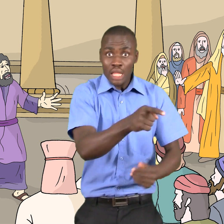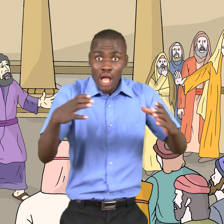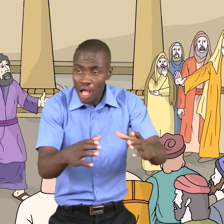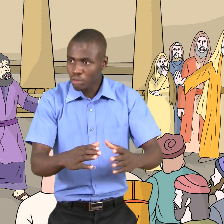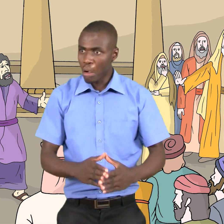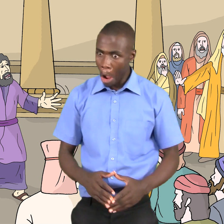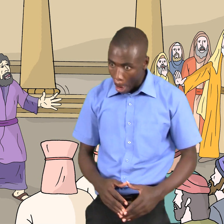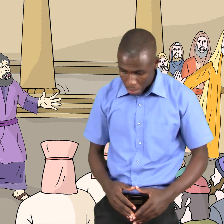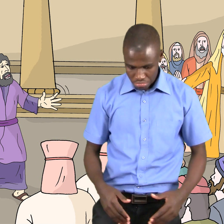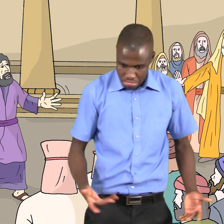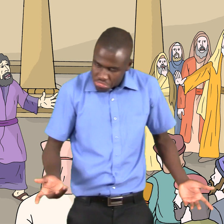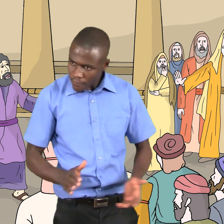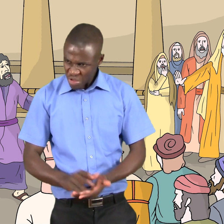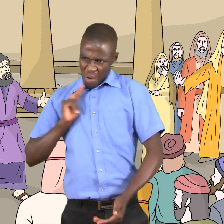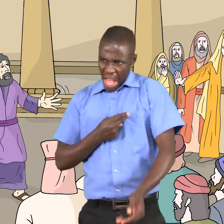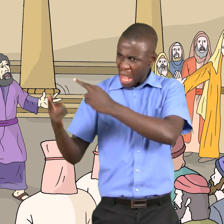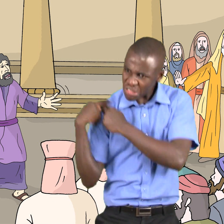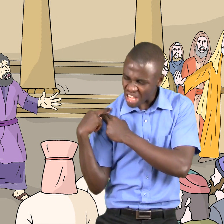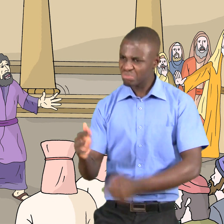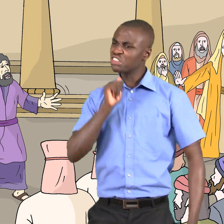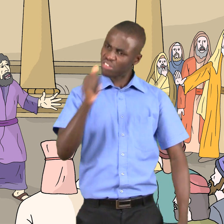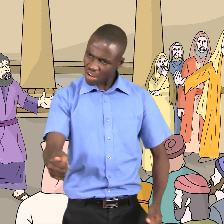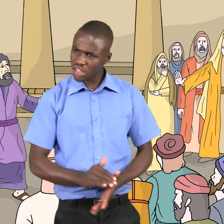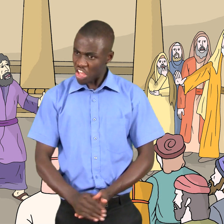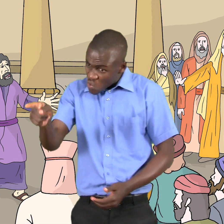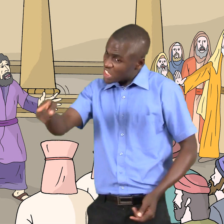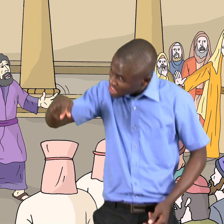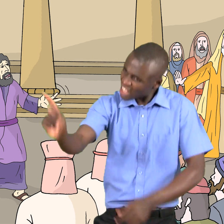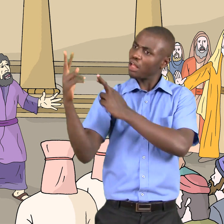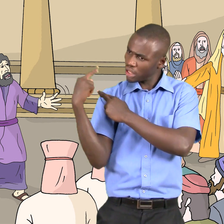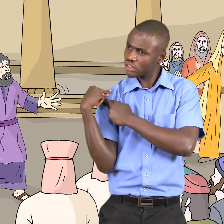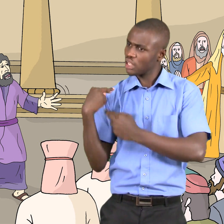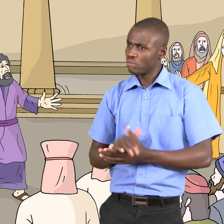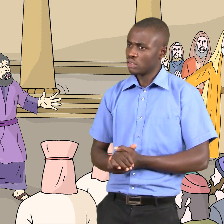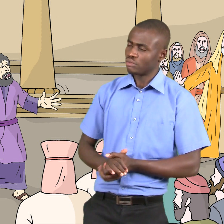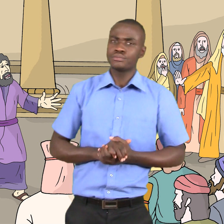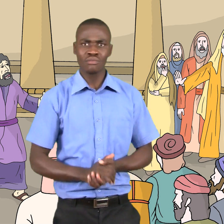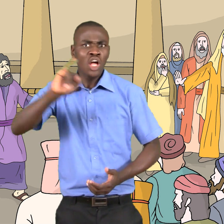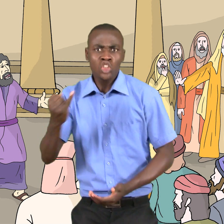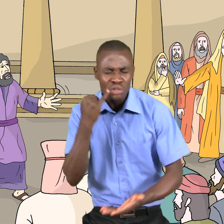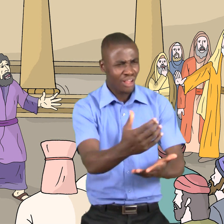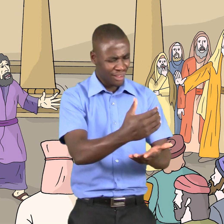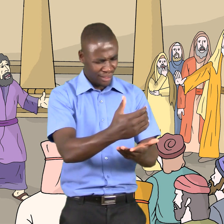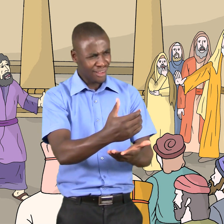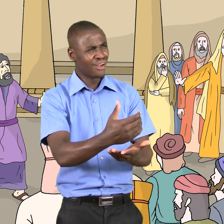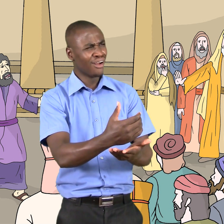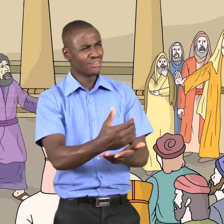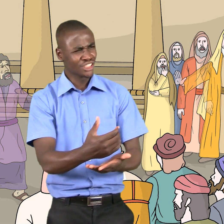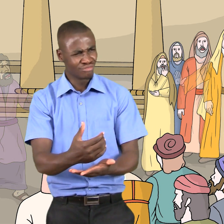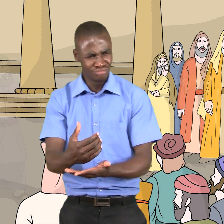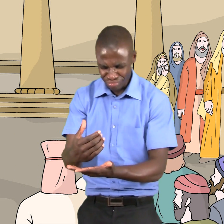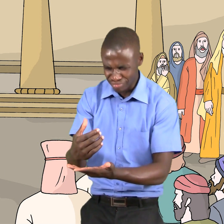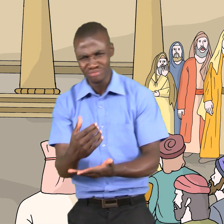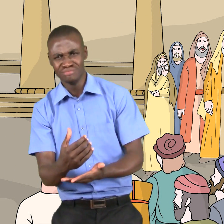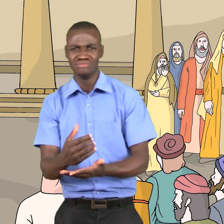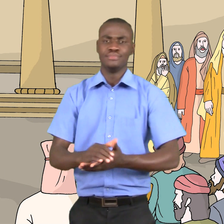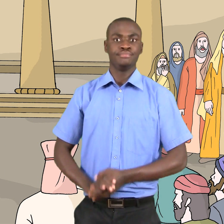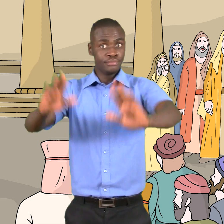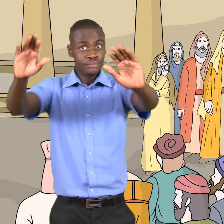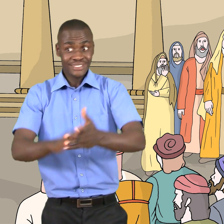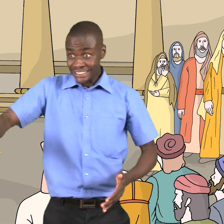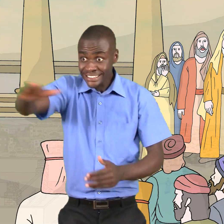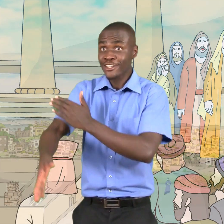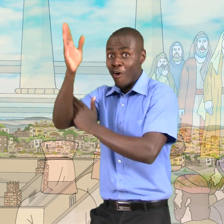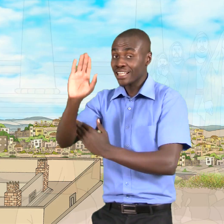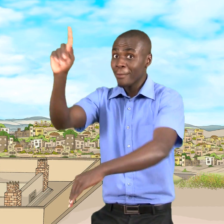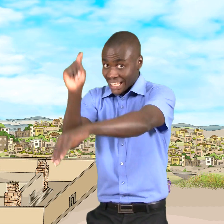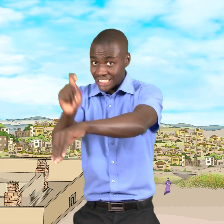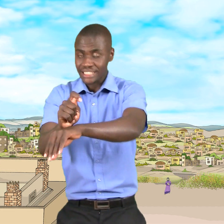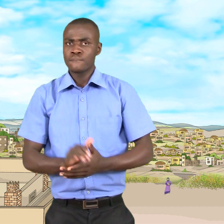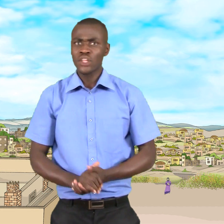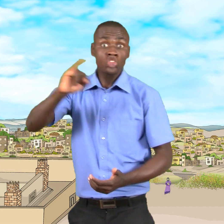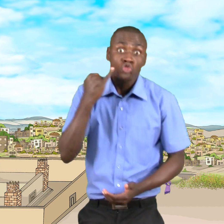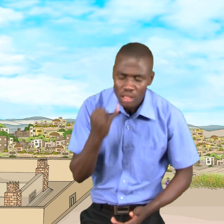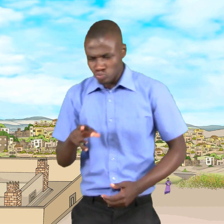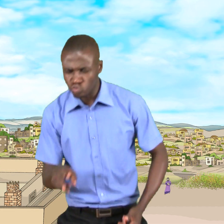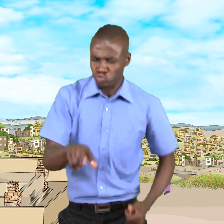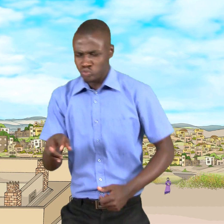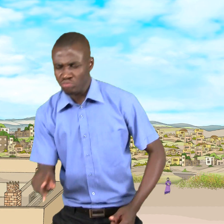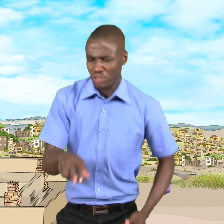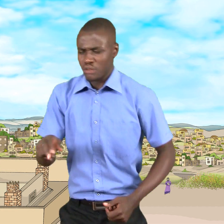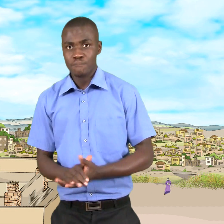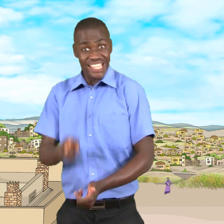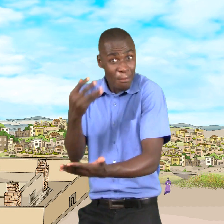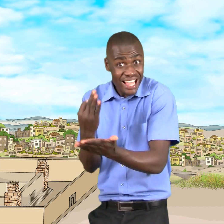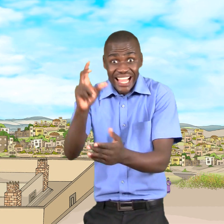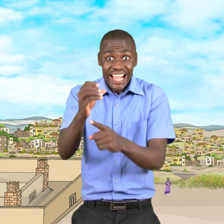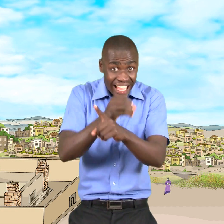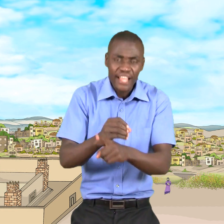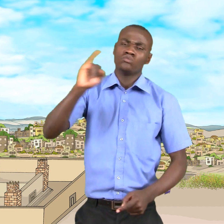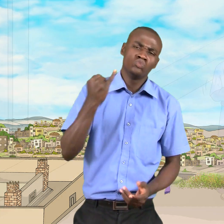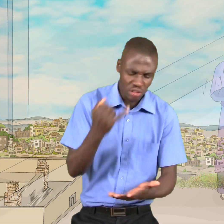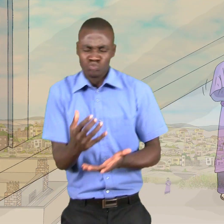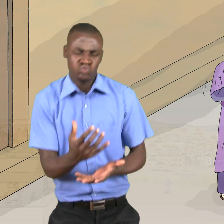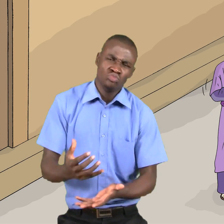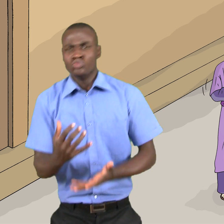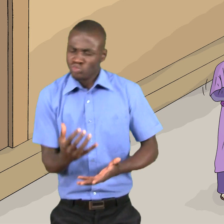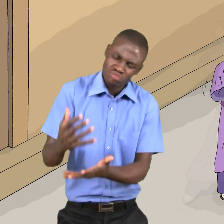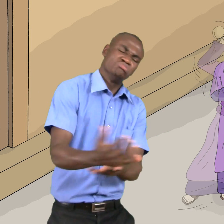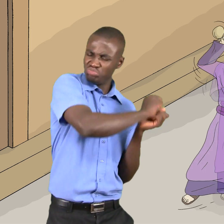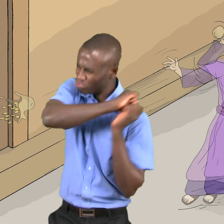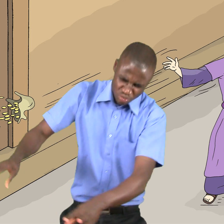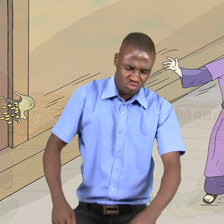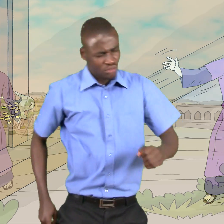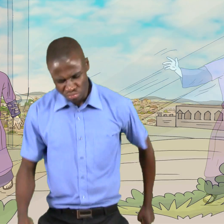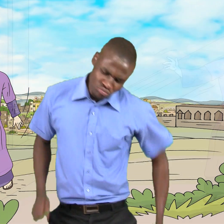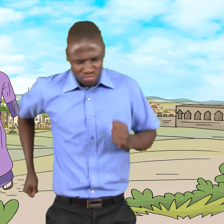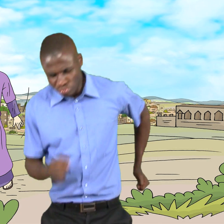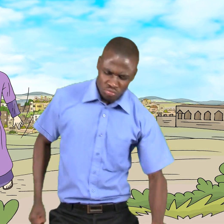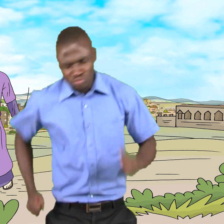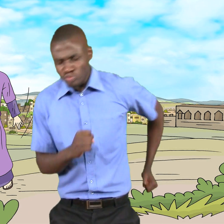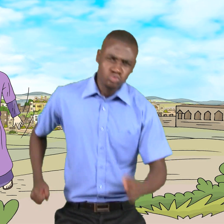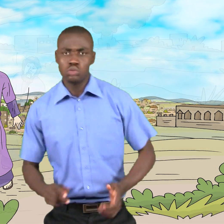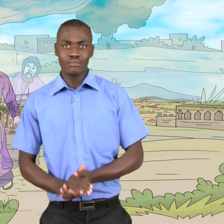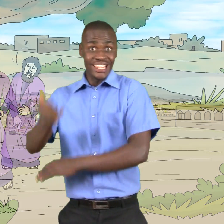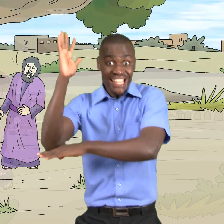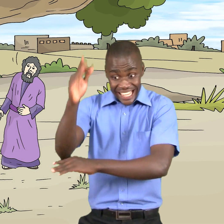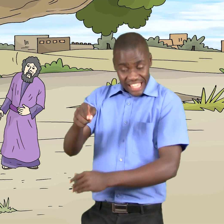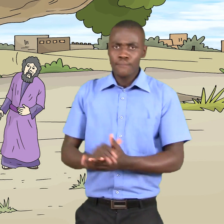So Judas threw the silver into the temple and left.